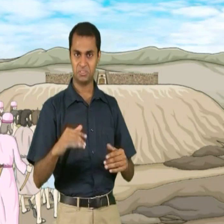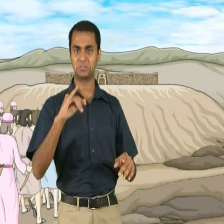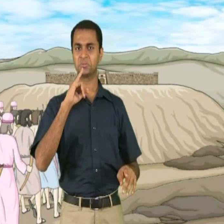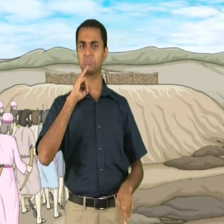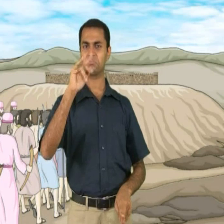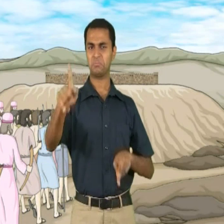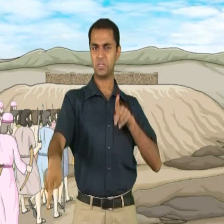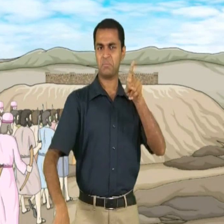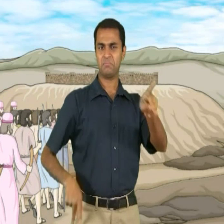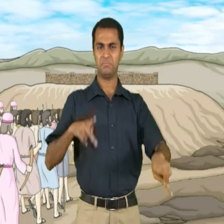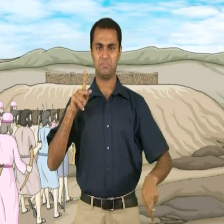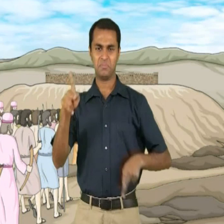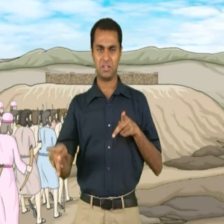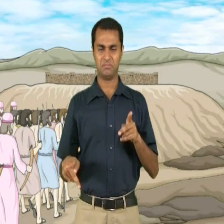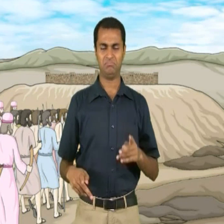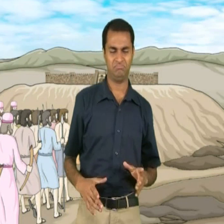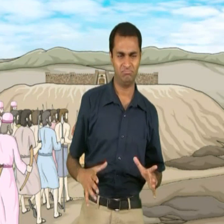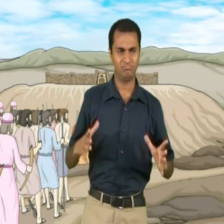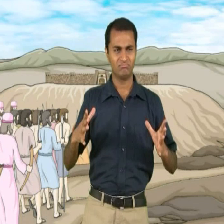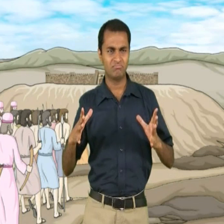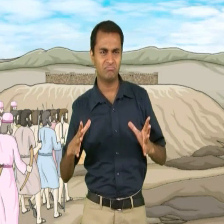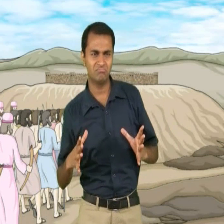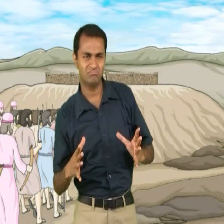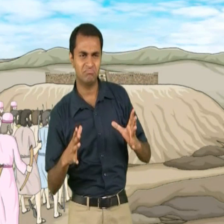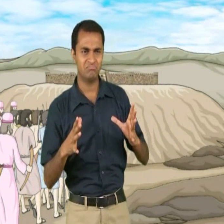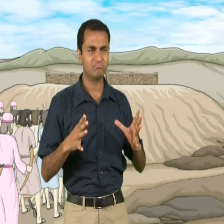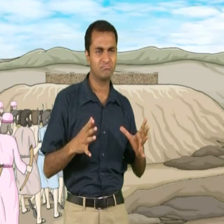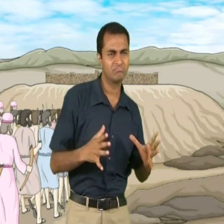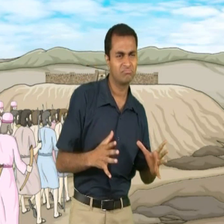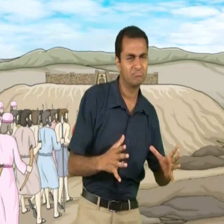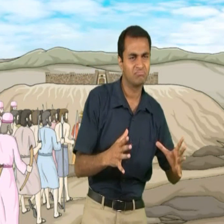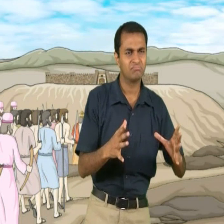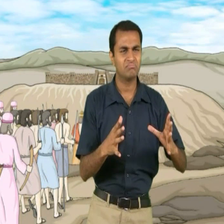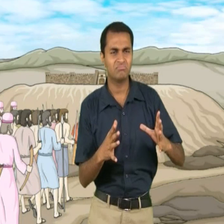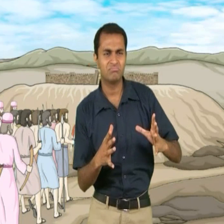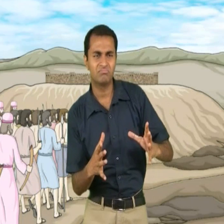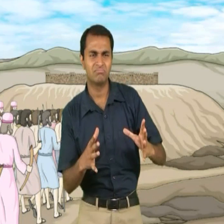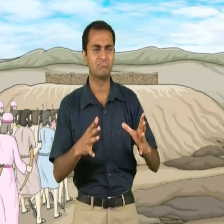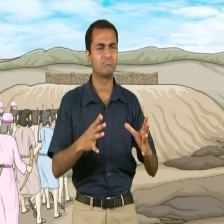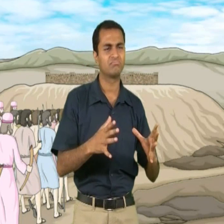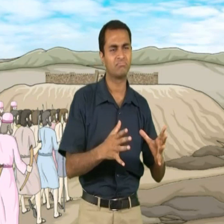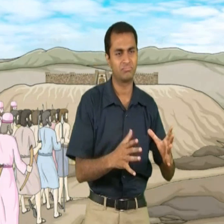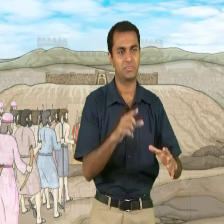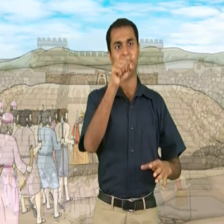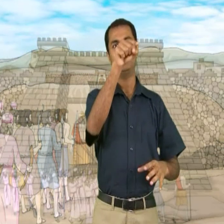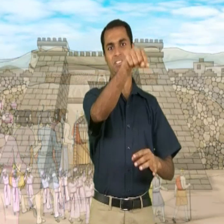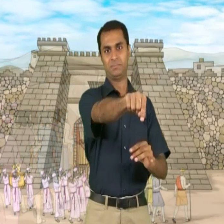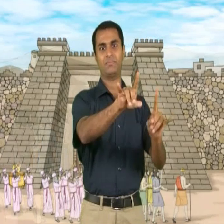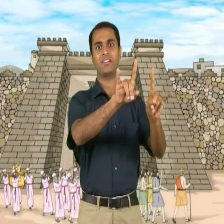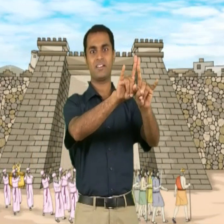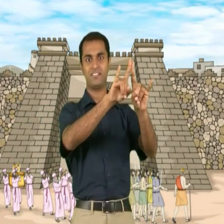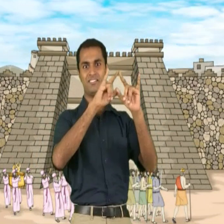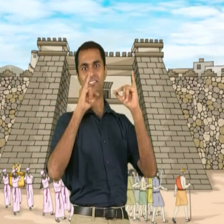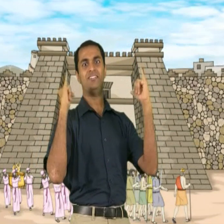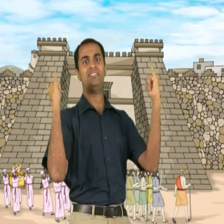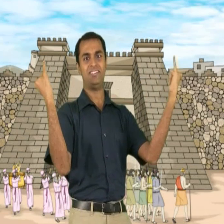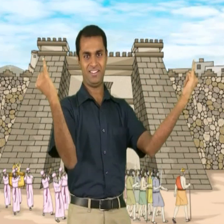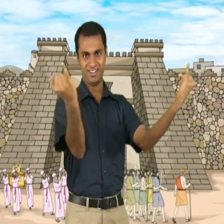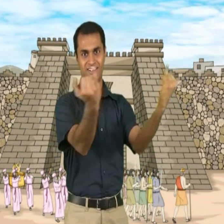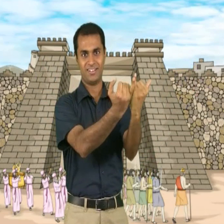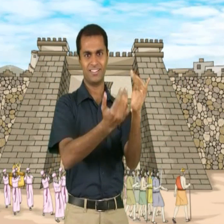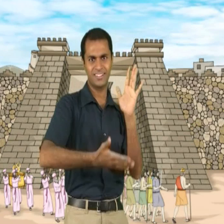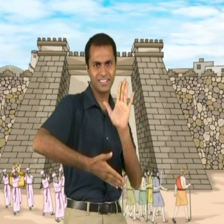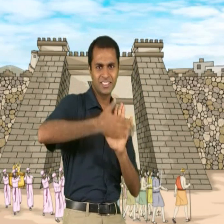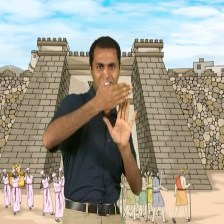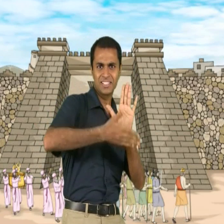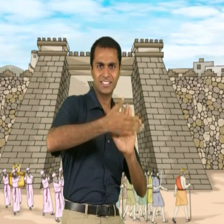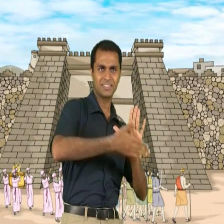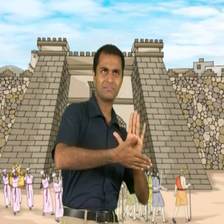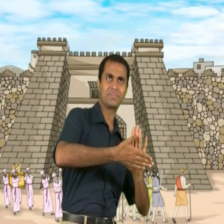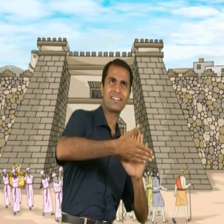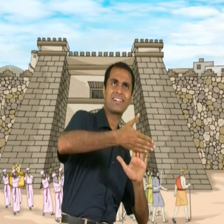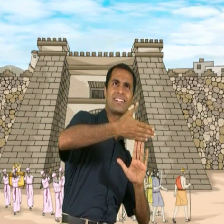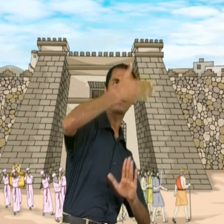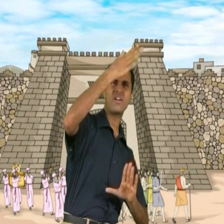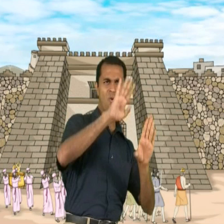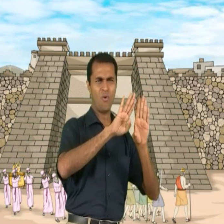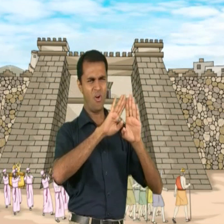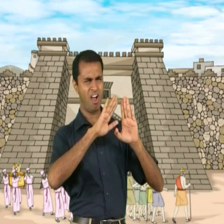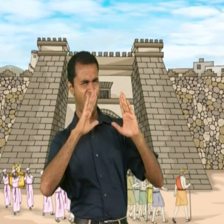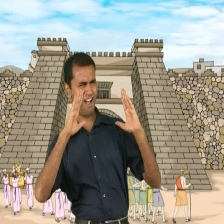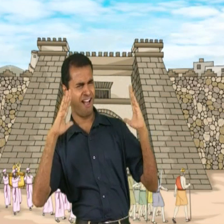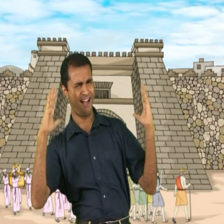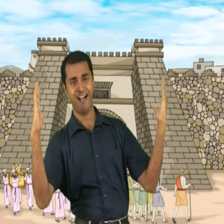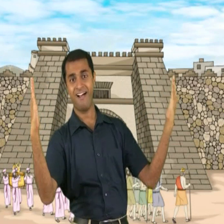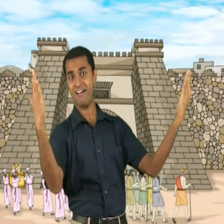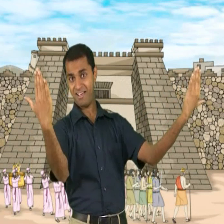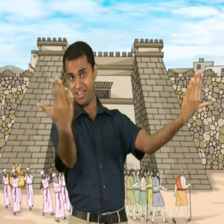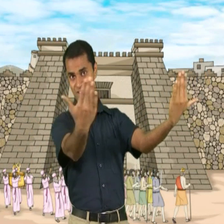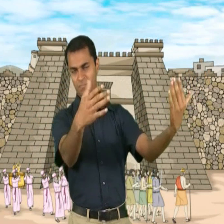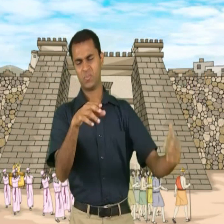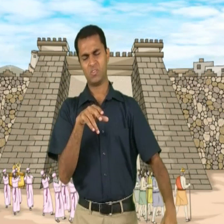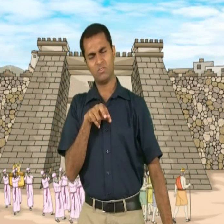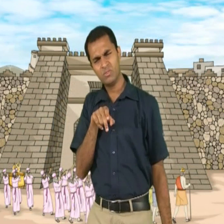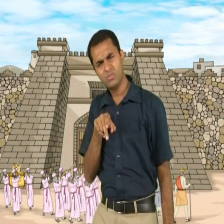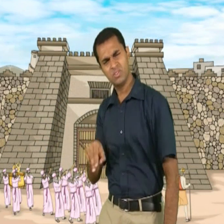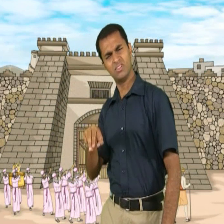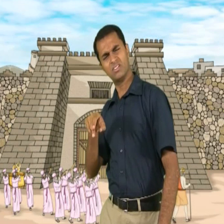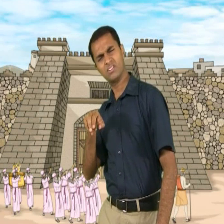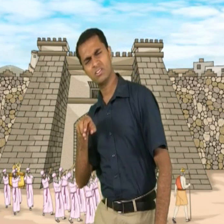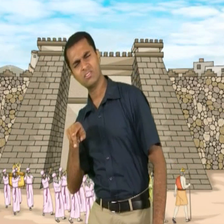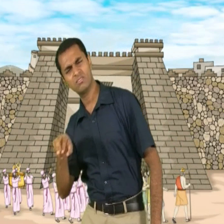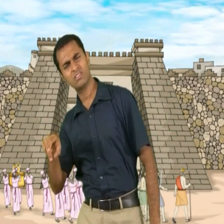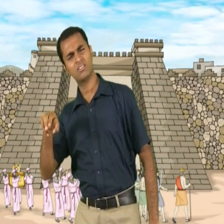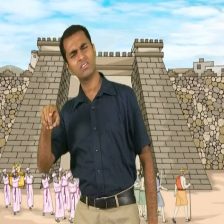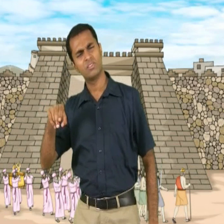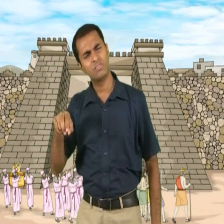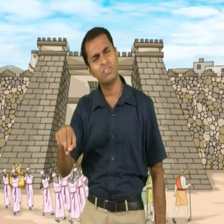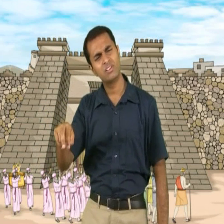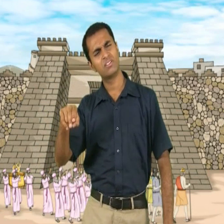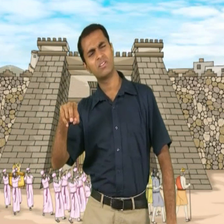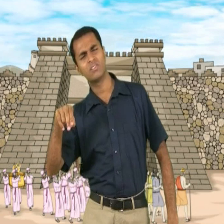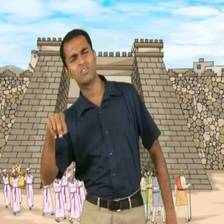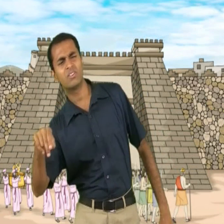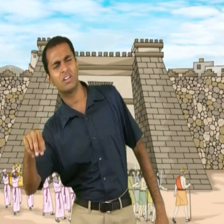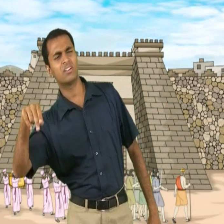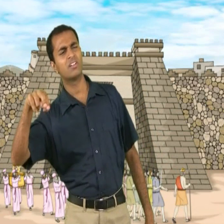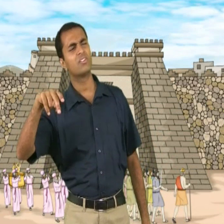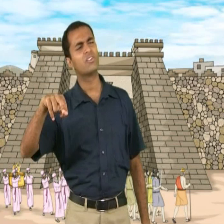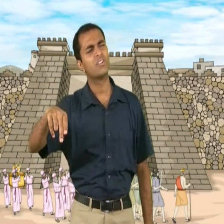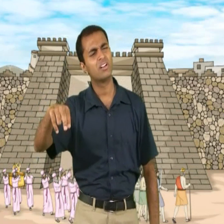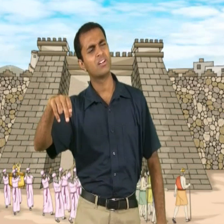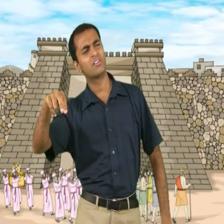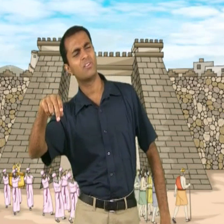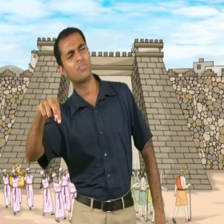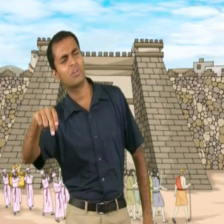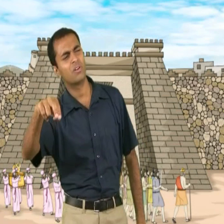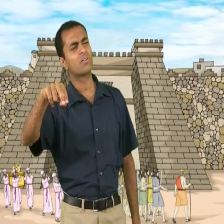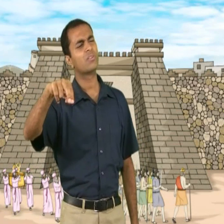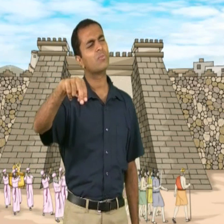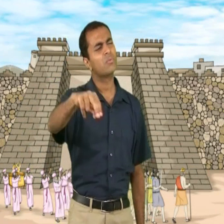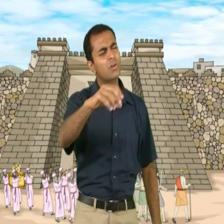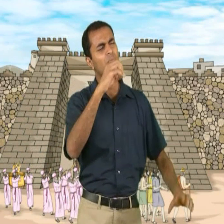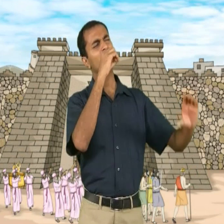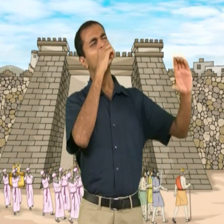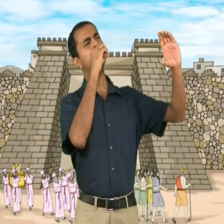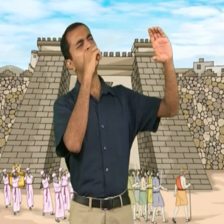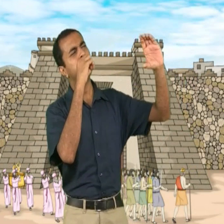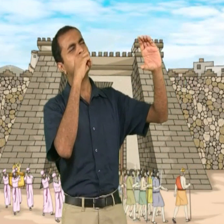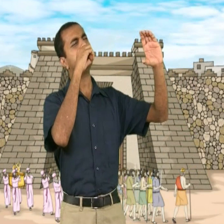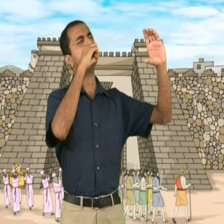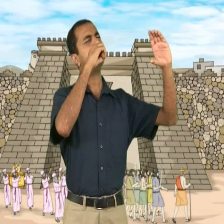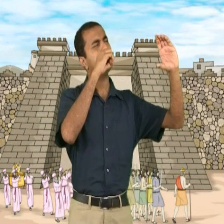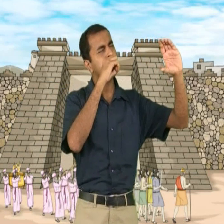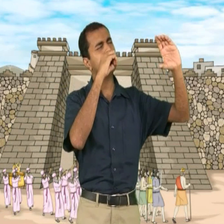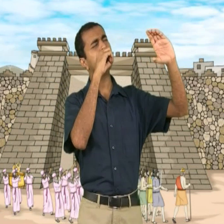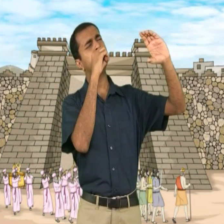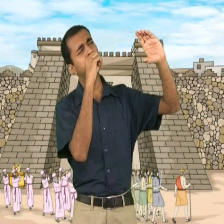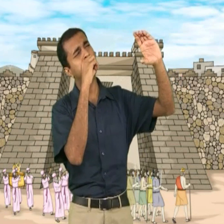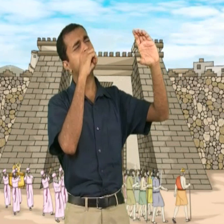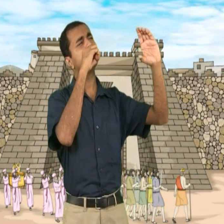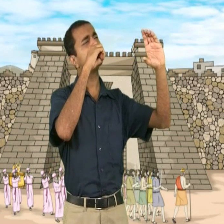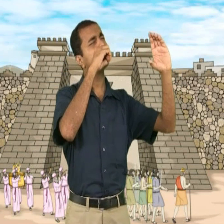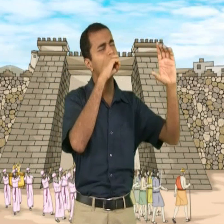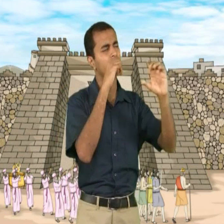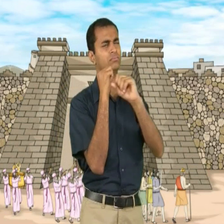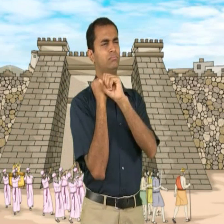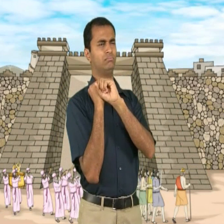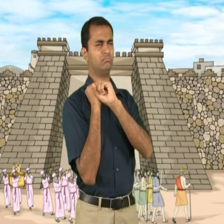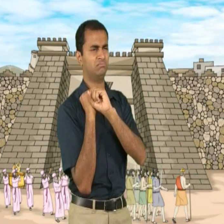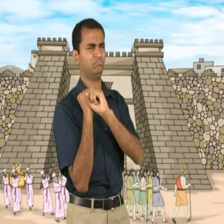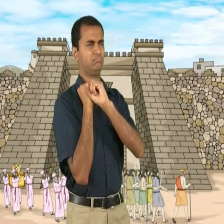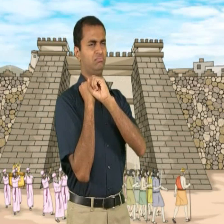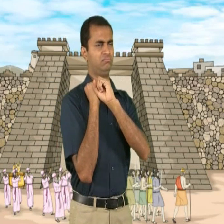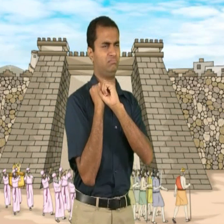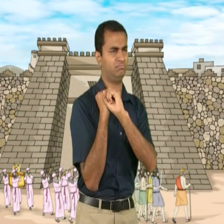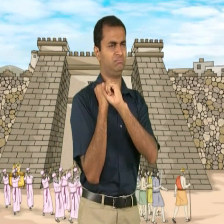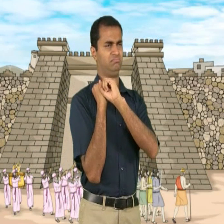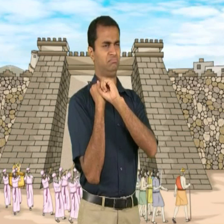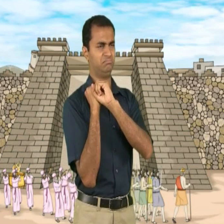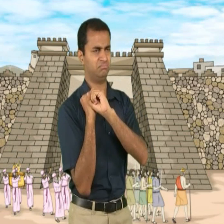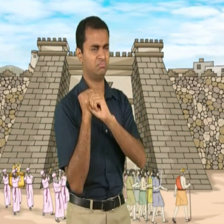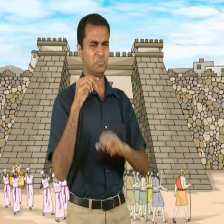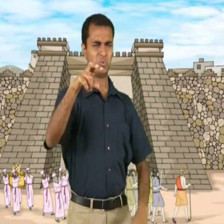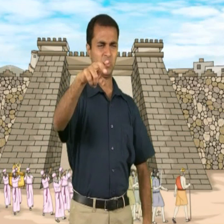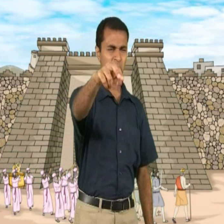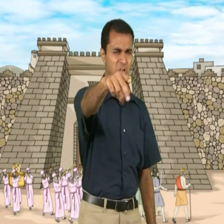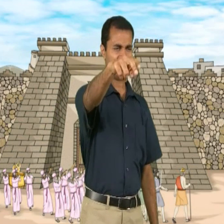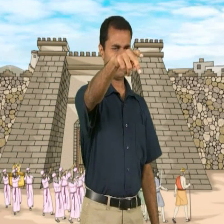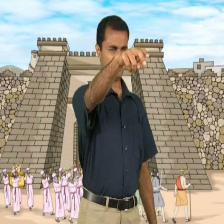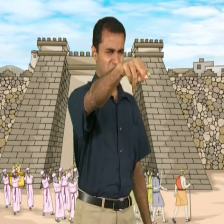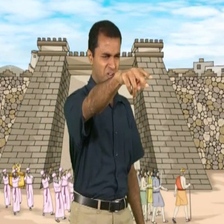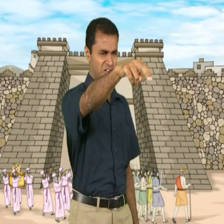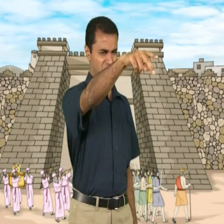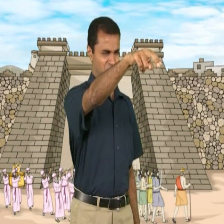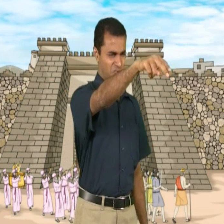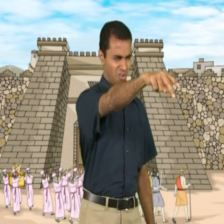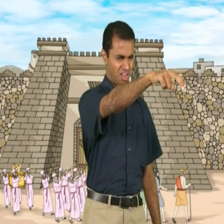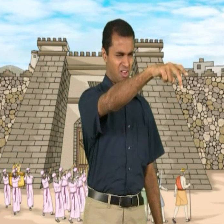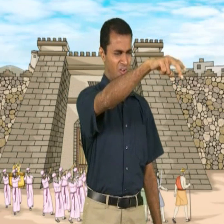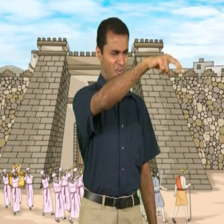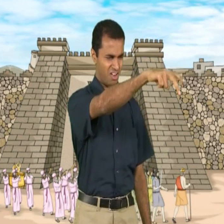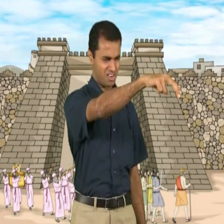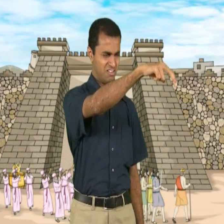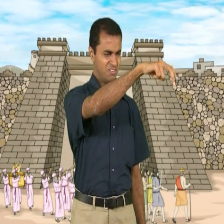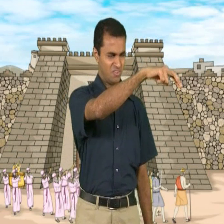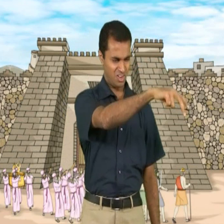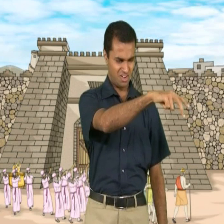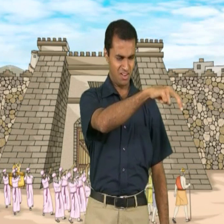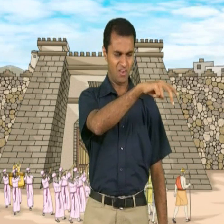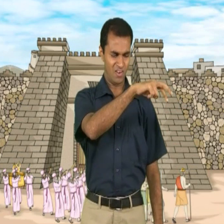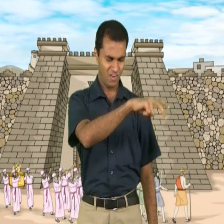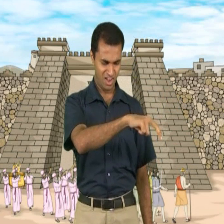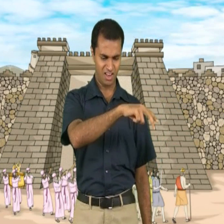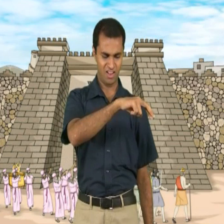But Joshua had commanded the people: “Do not give a battle cry or let your voice be heard; do not let one word come out of your mouth until the day I tell you to shout.